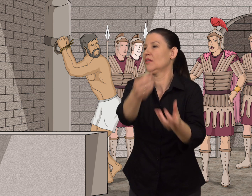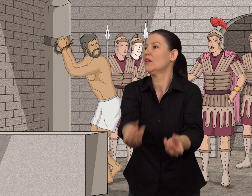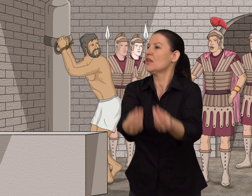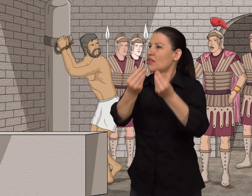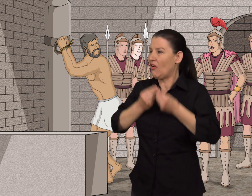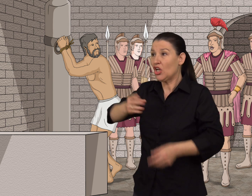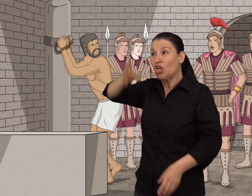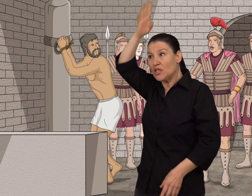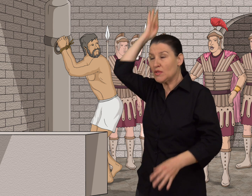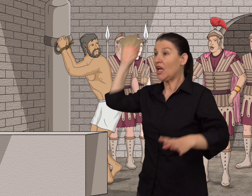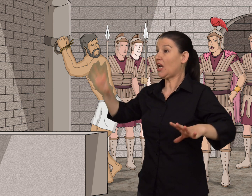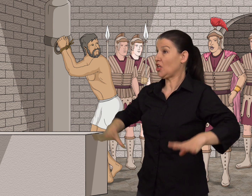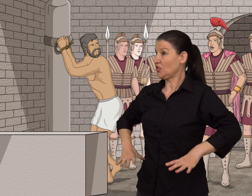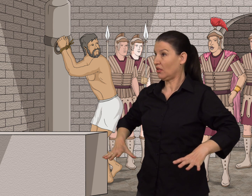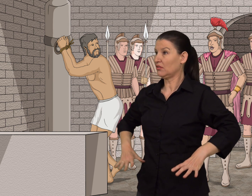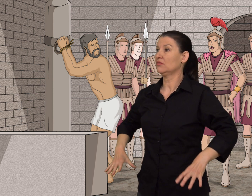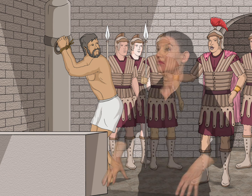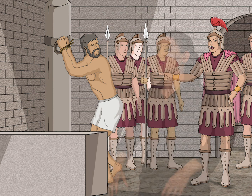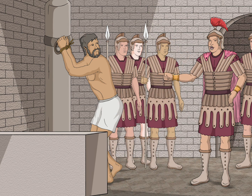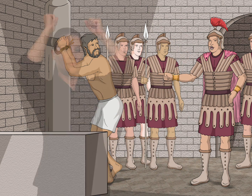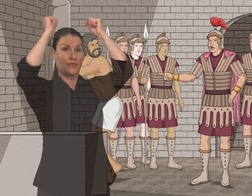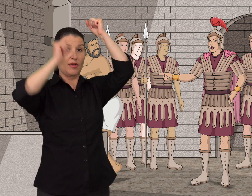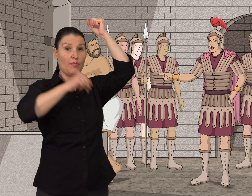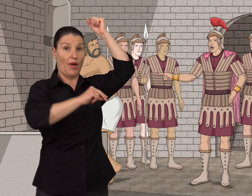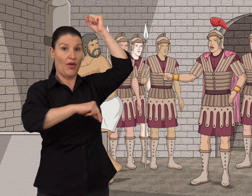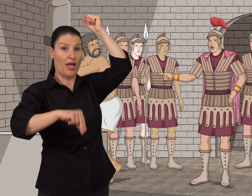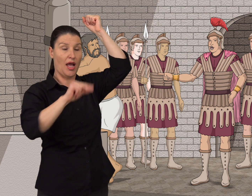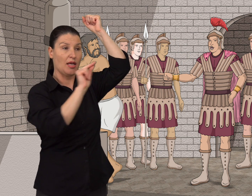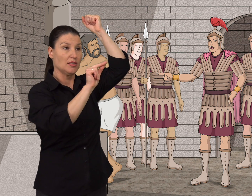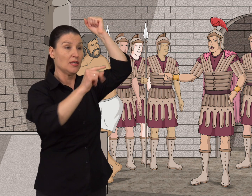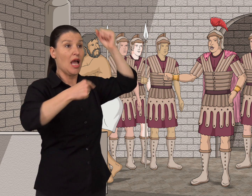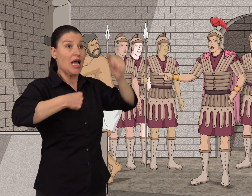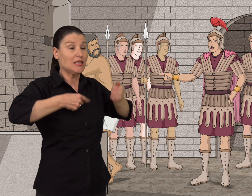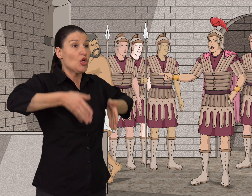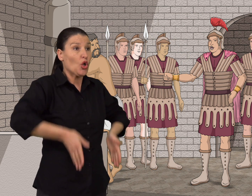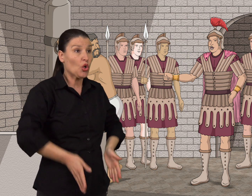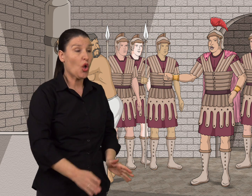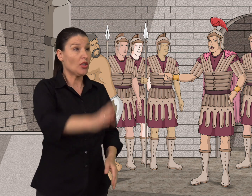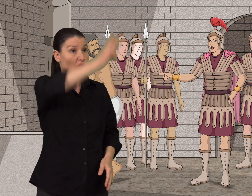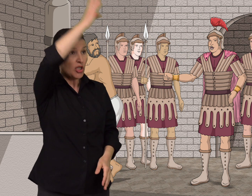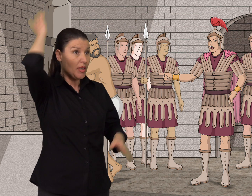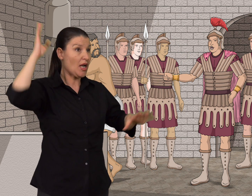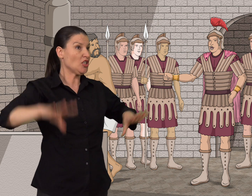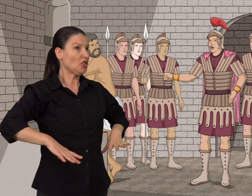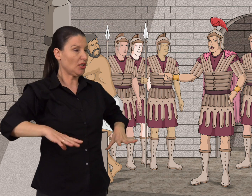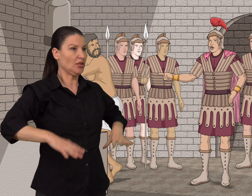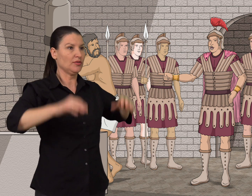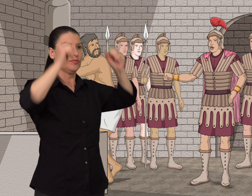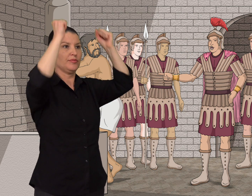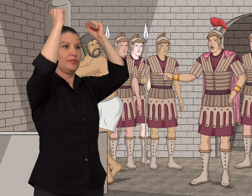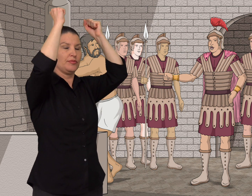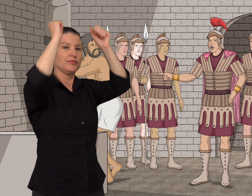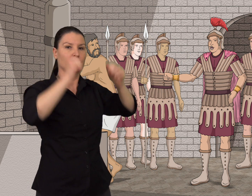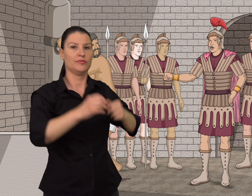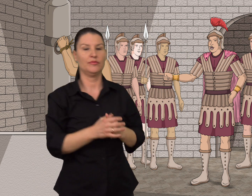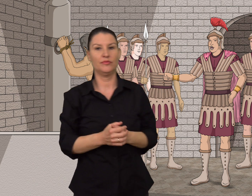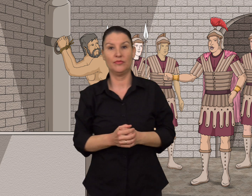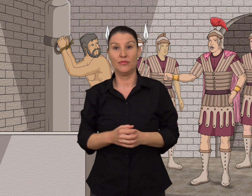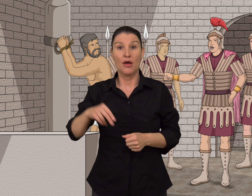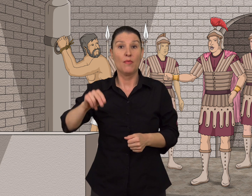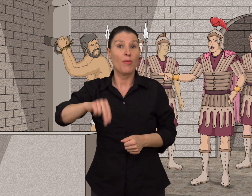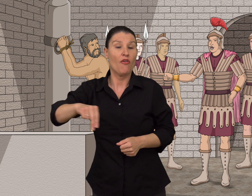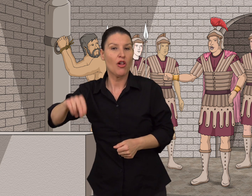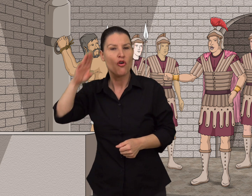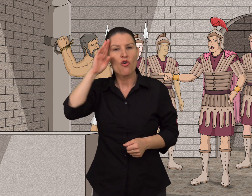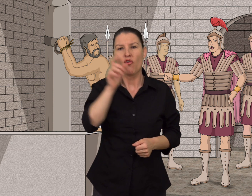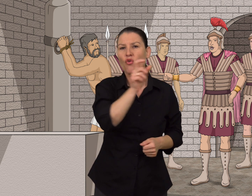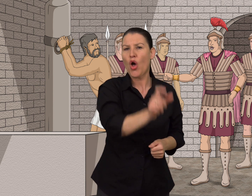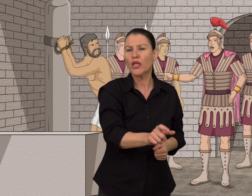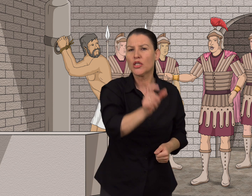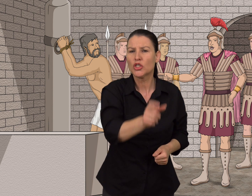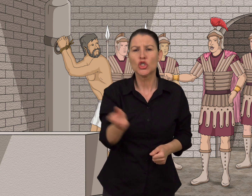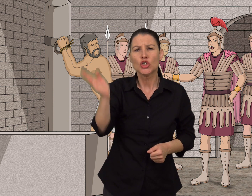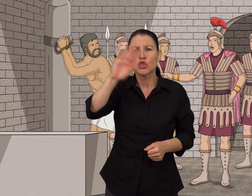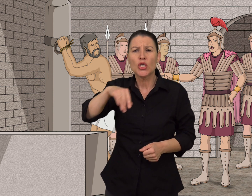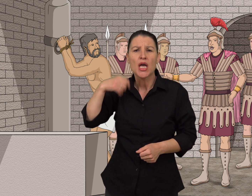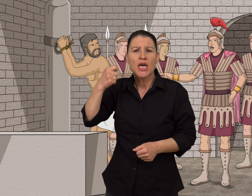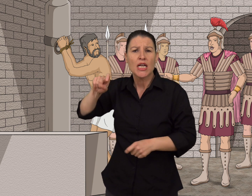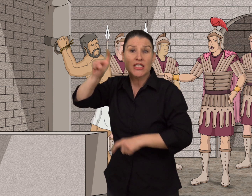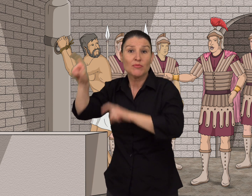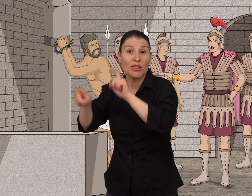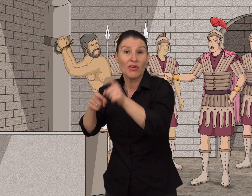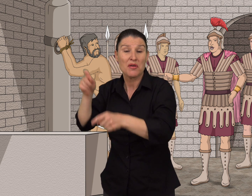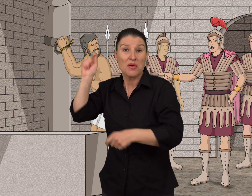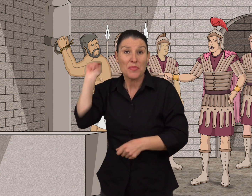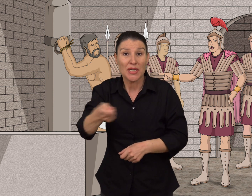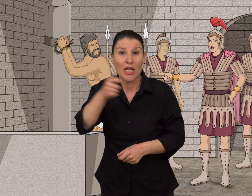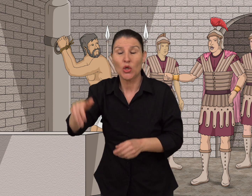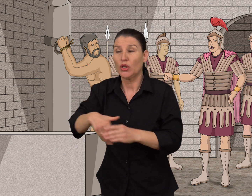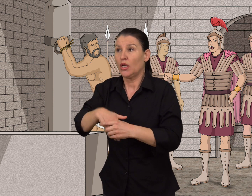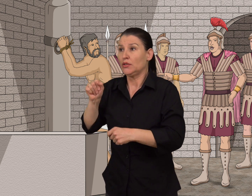“But I was born a citizen,” Paul replied.